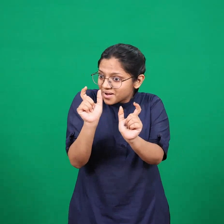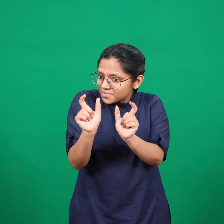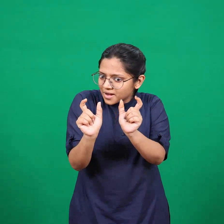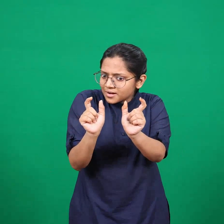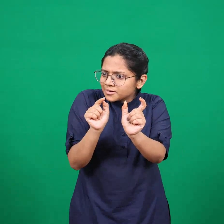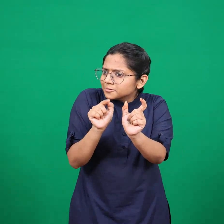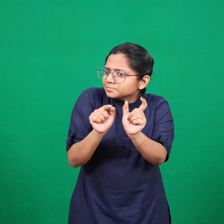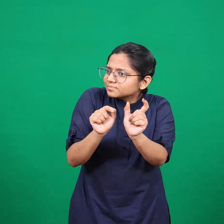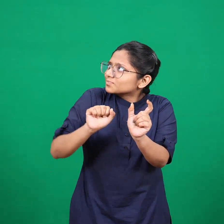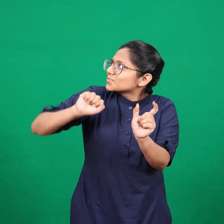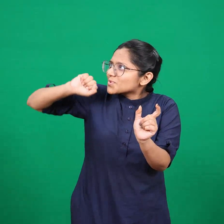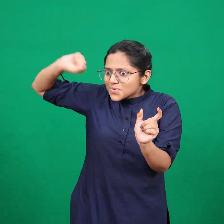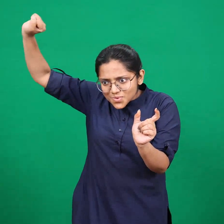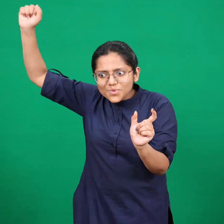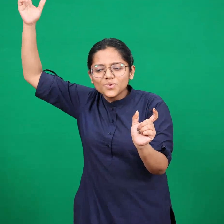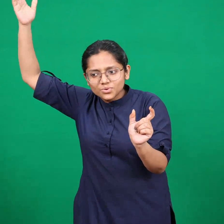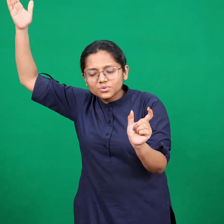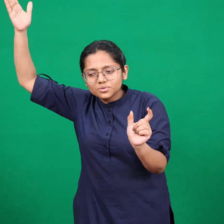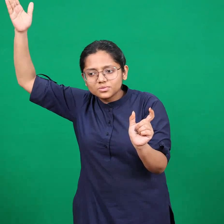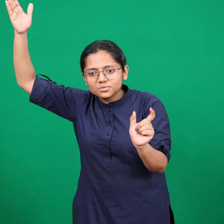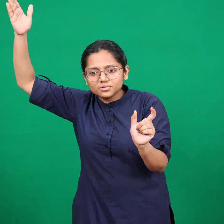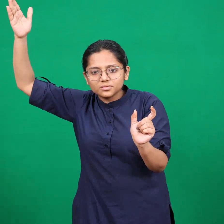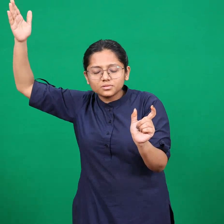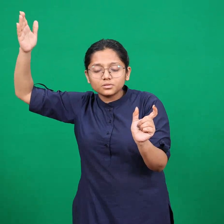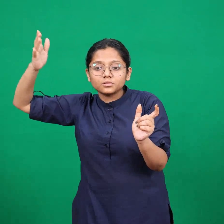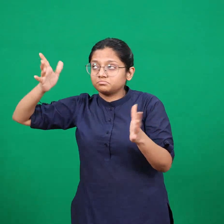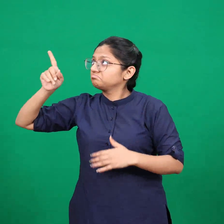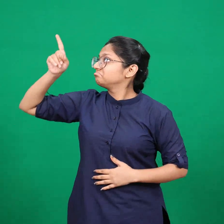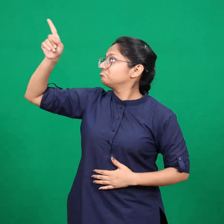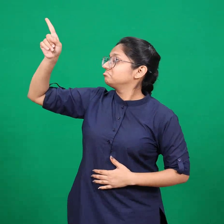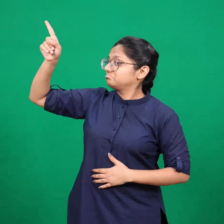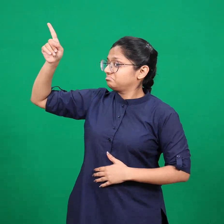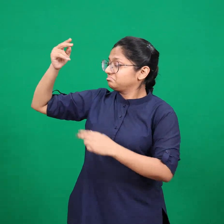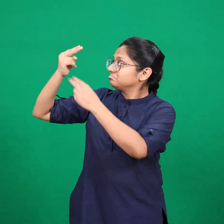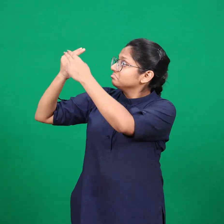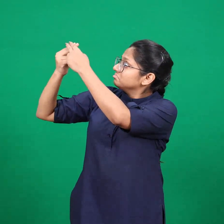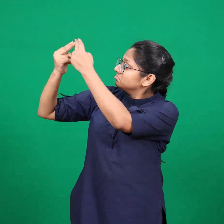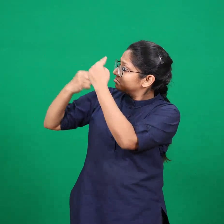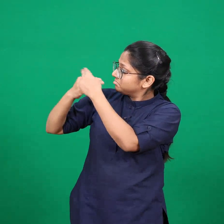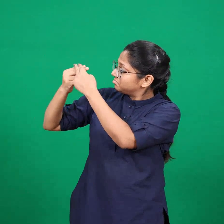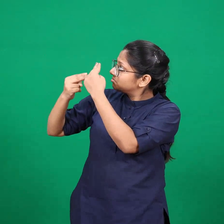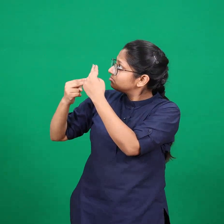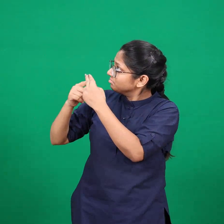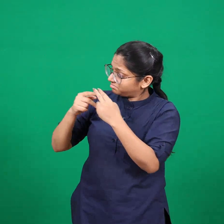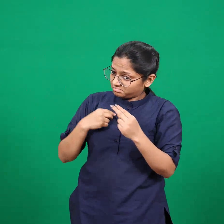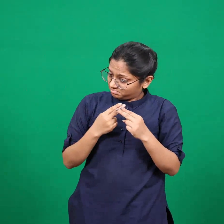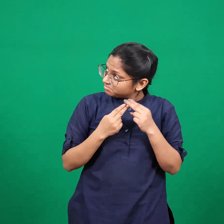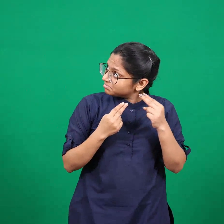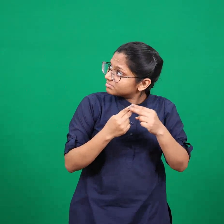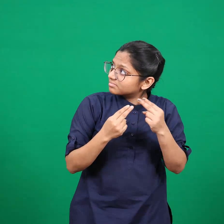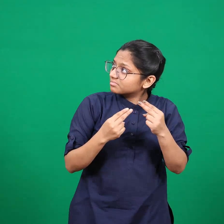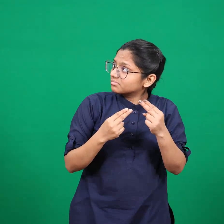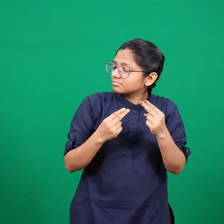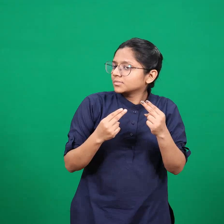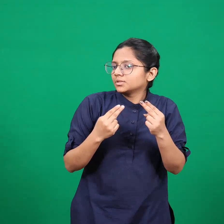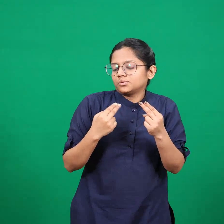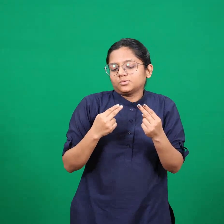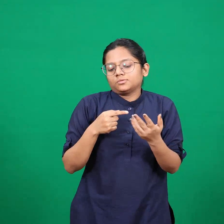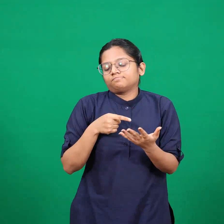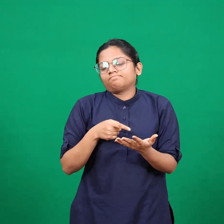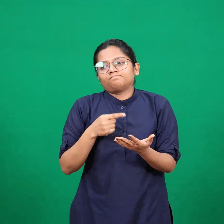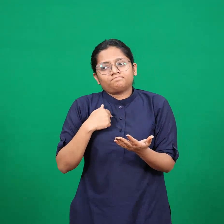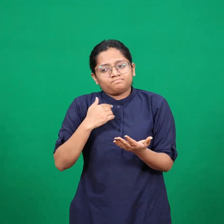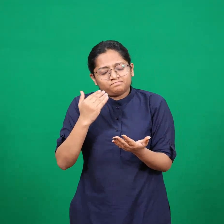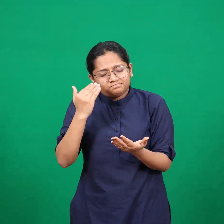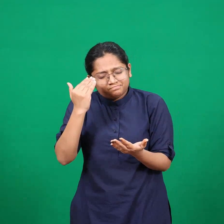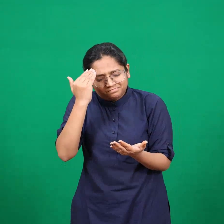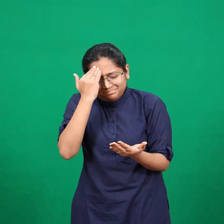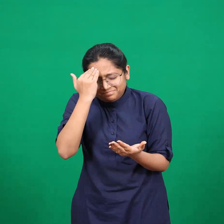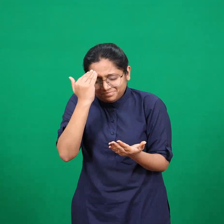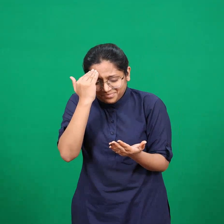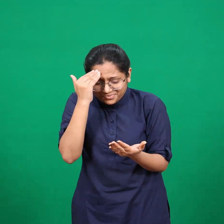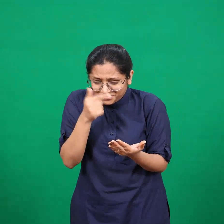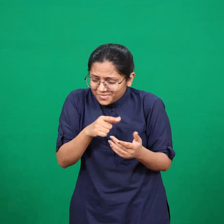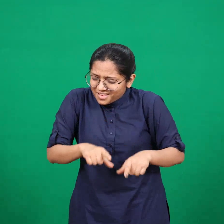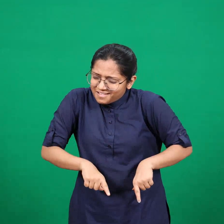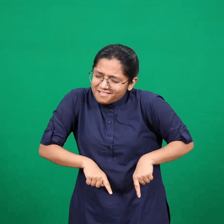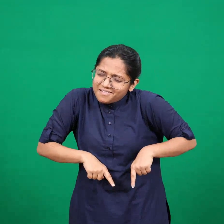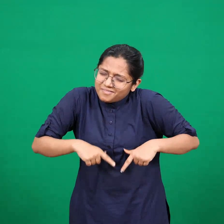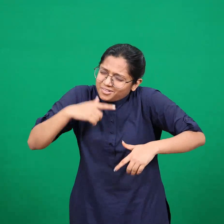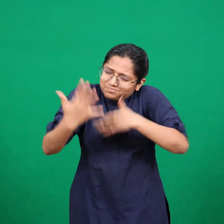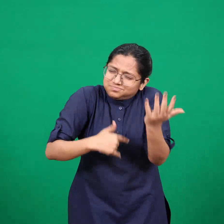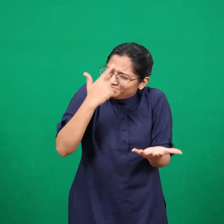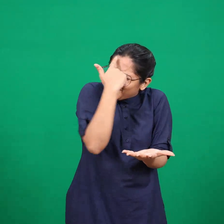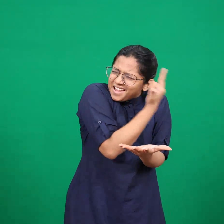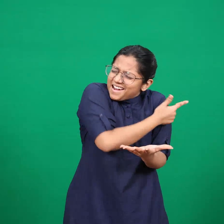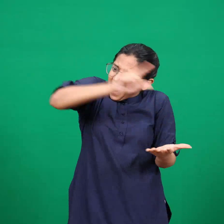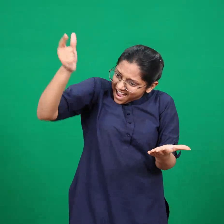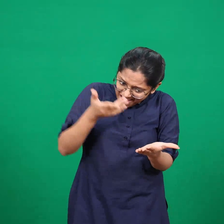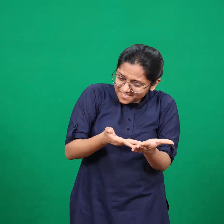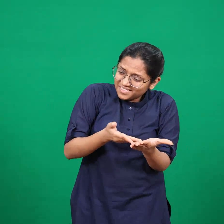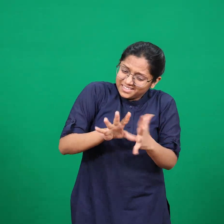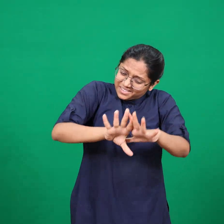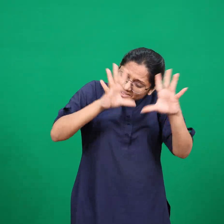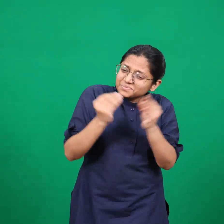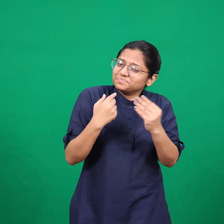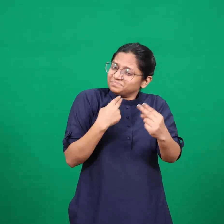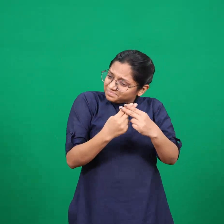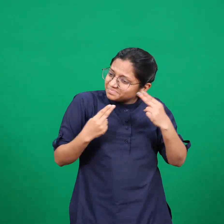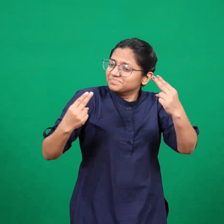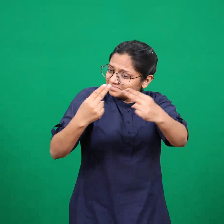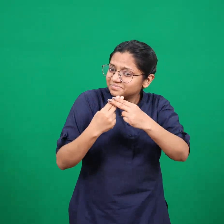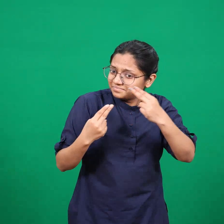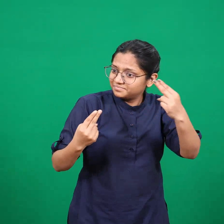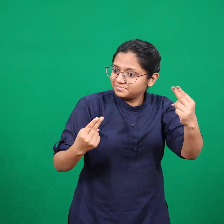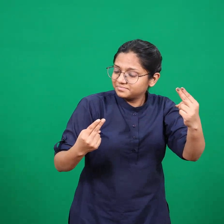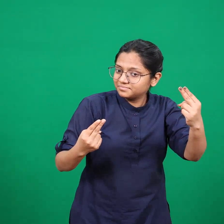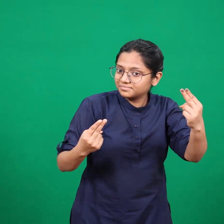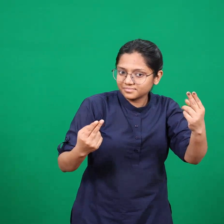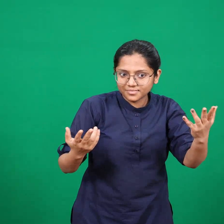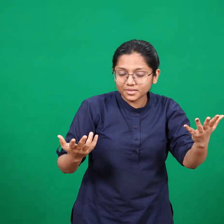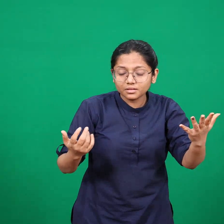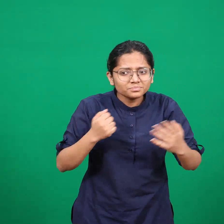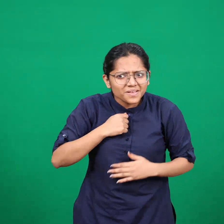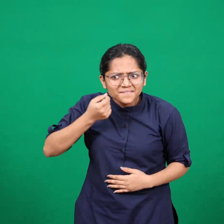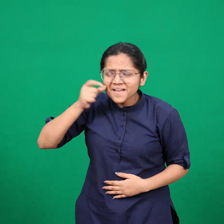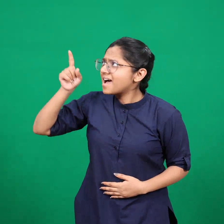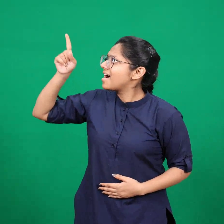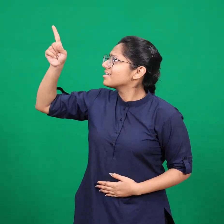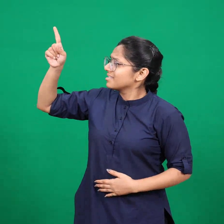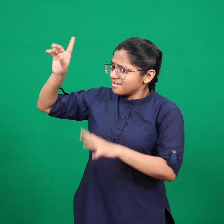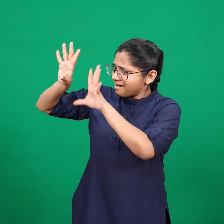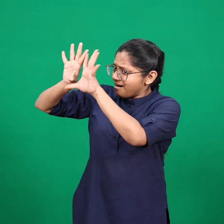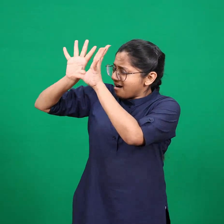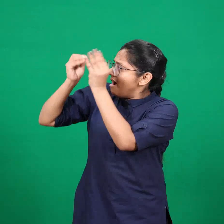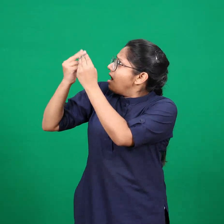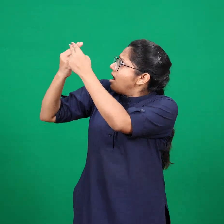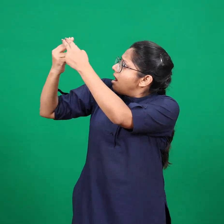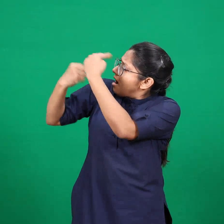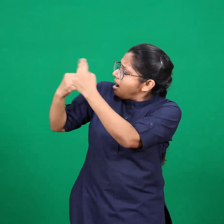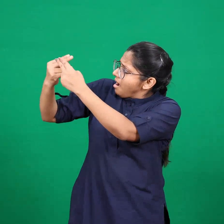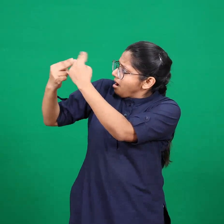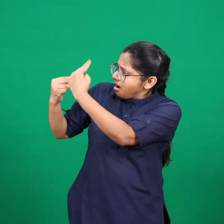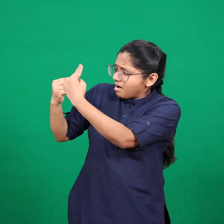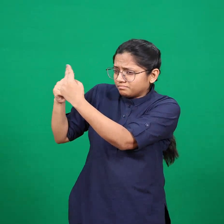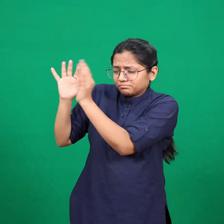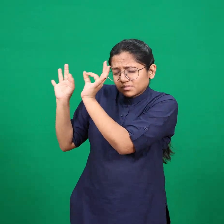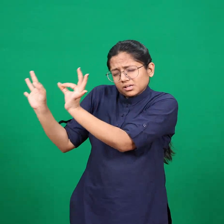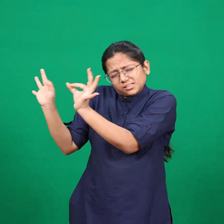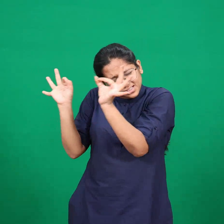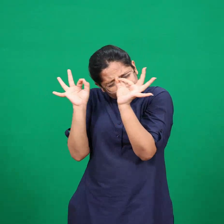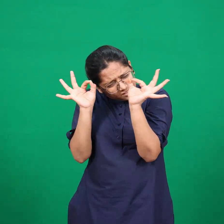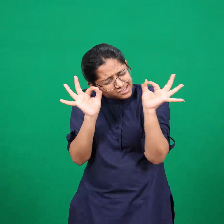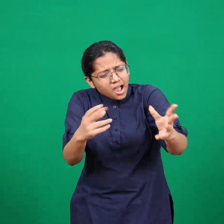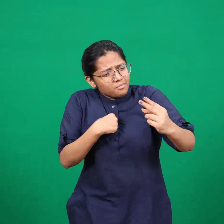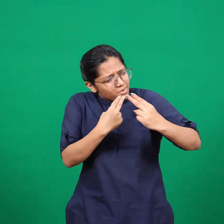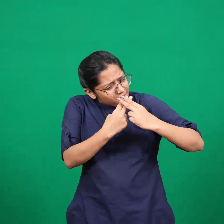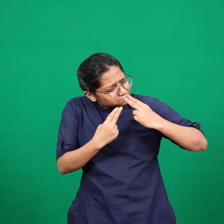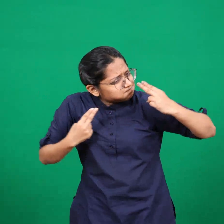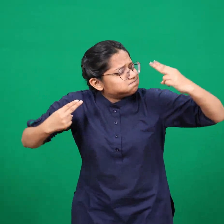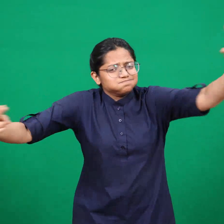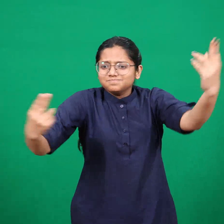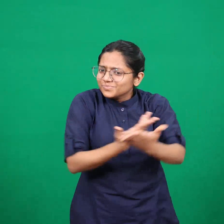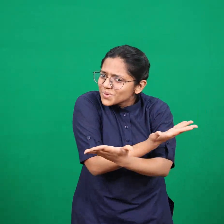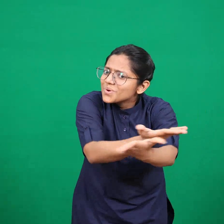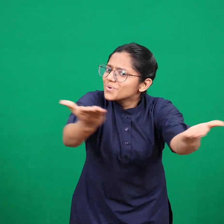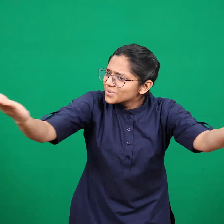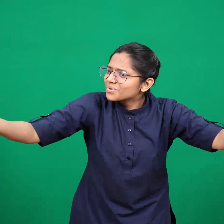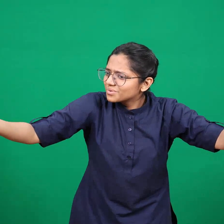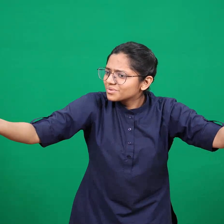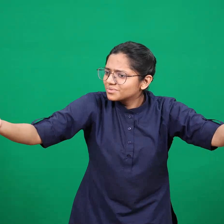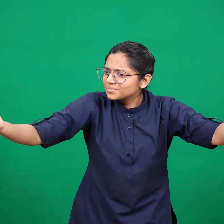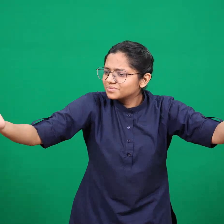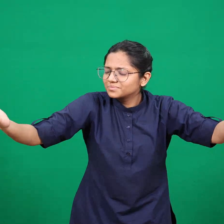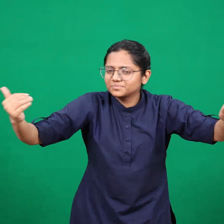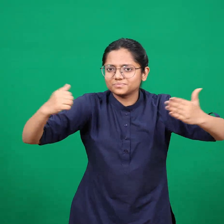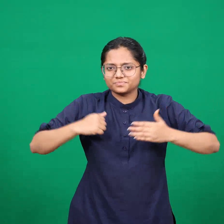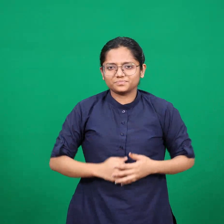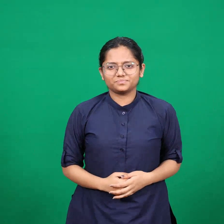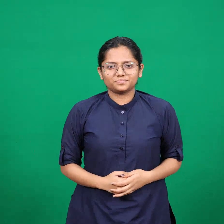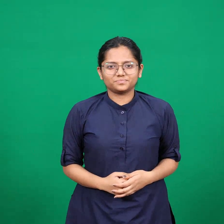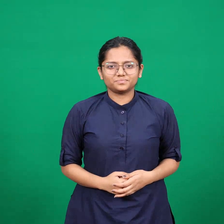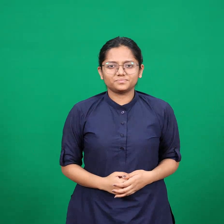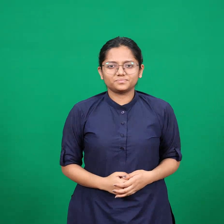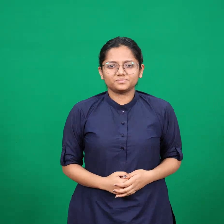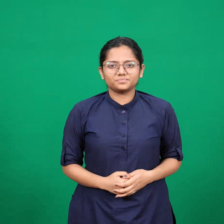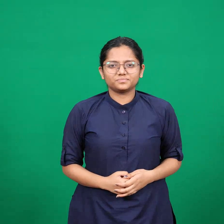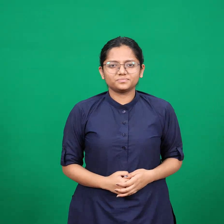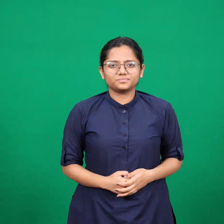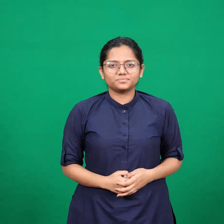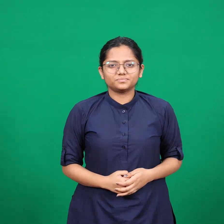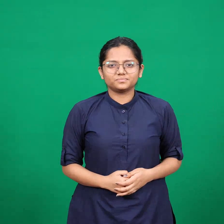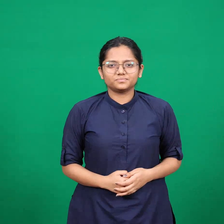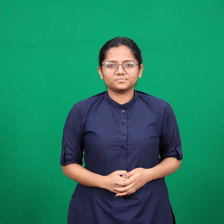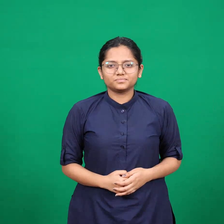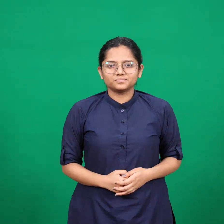And I know that His command leads to eternal life. So I speak exactly what the Father has told Me to say."